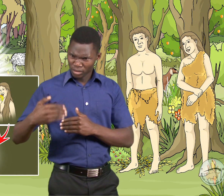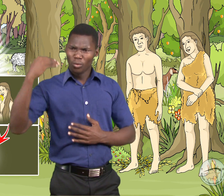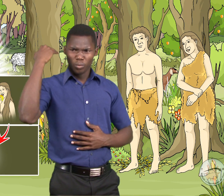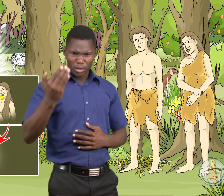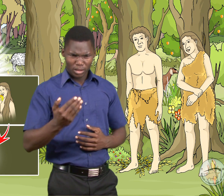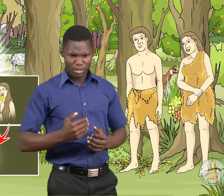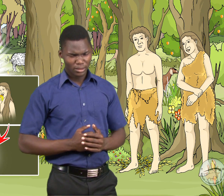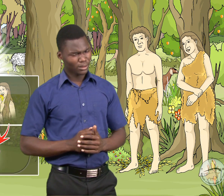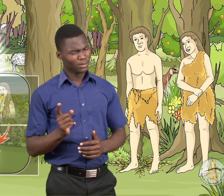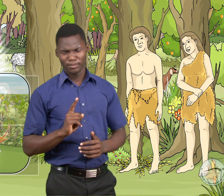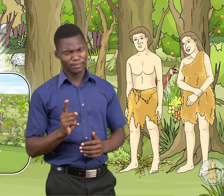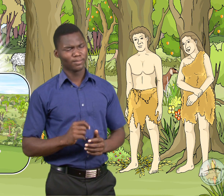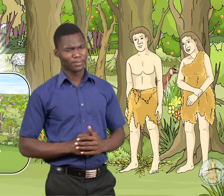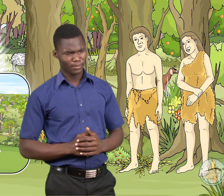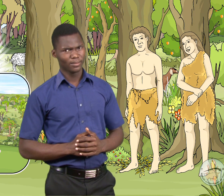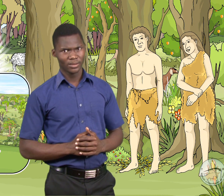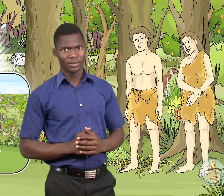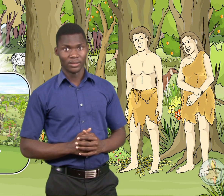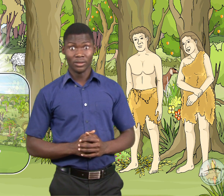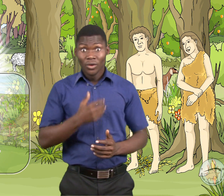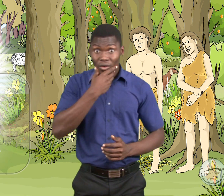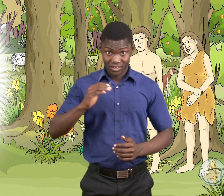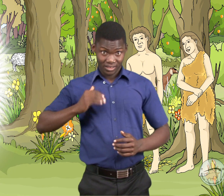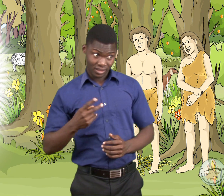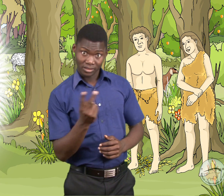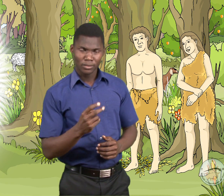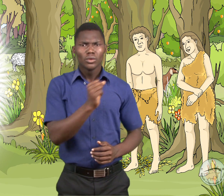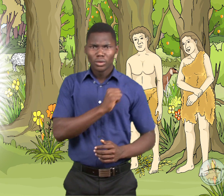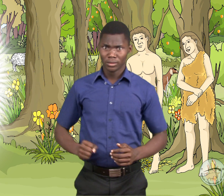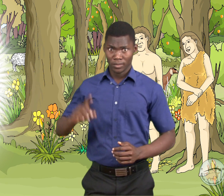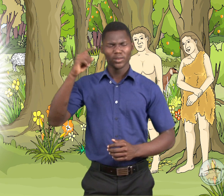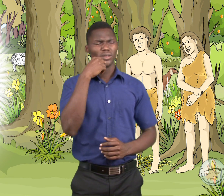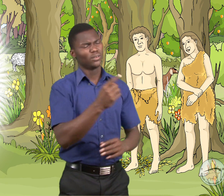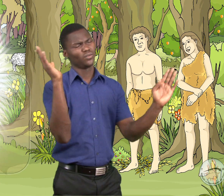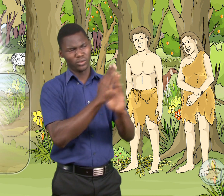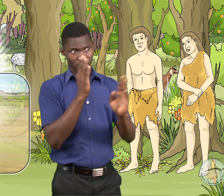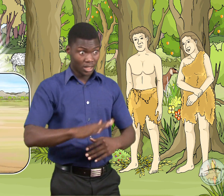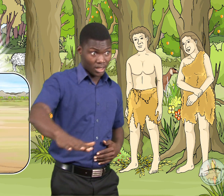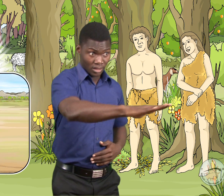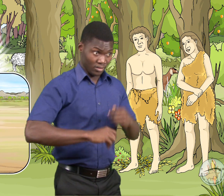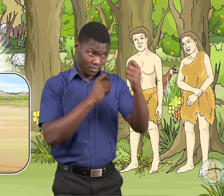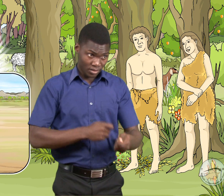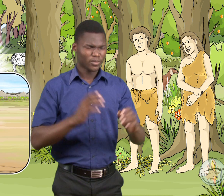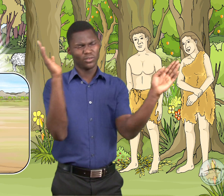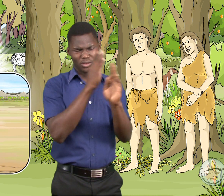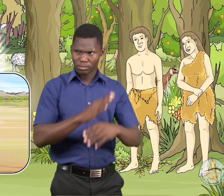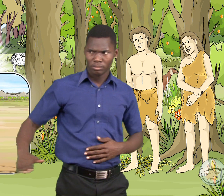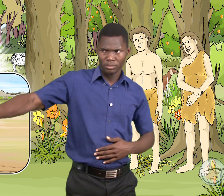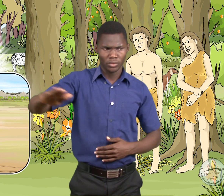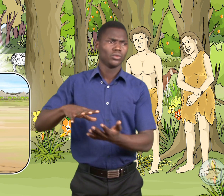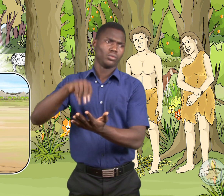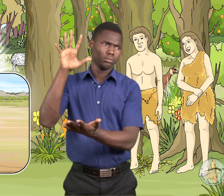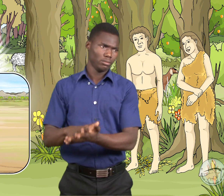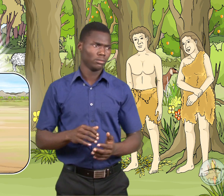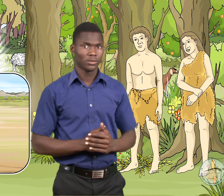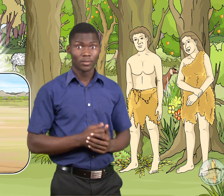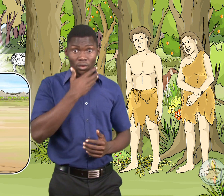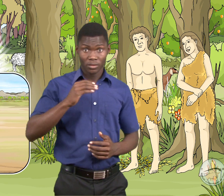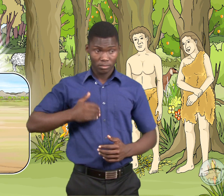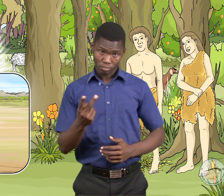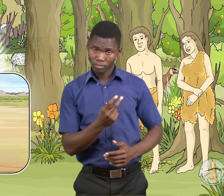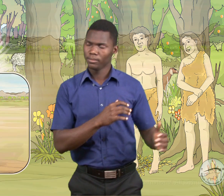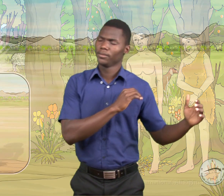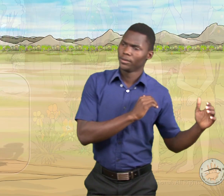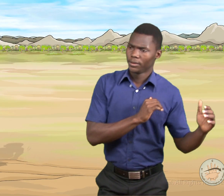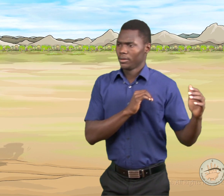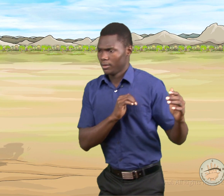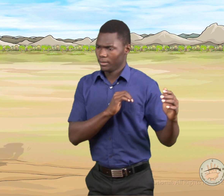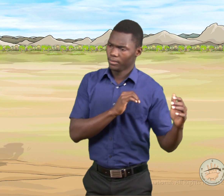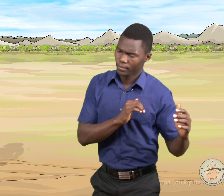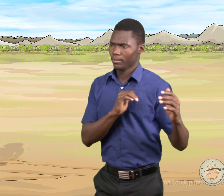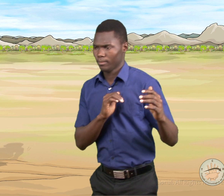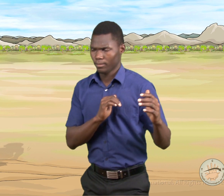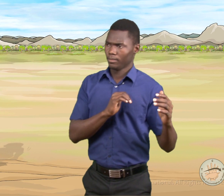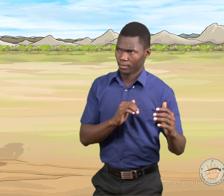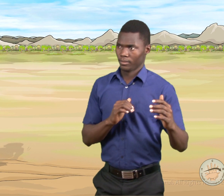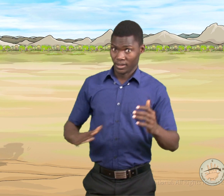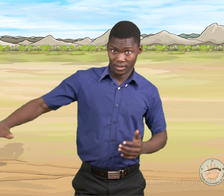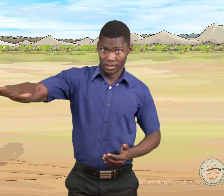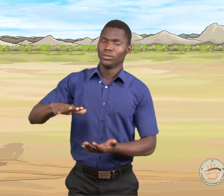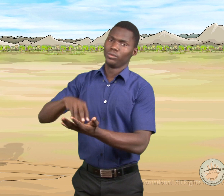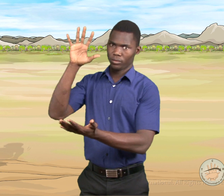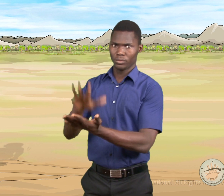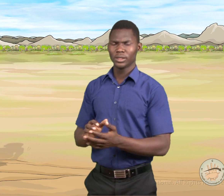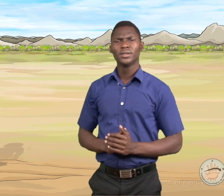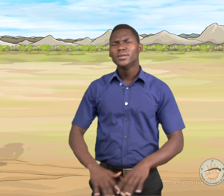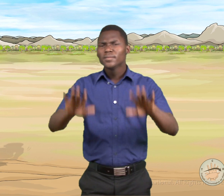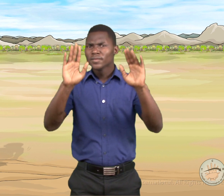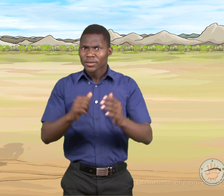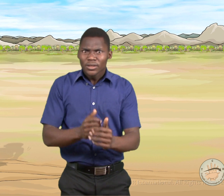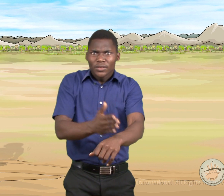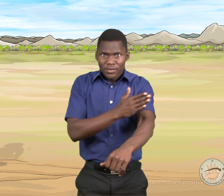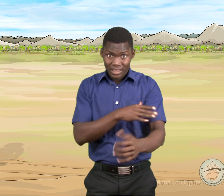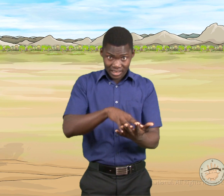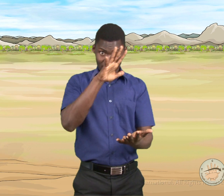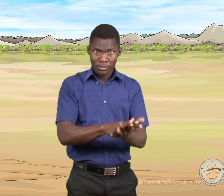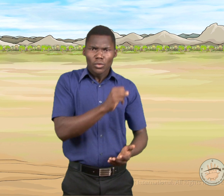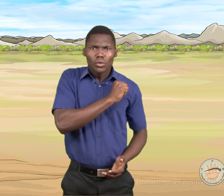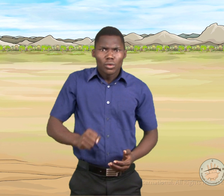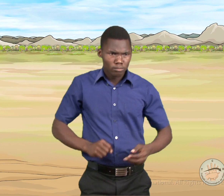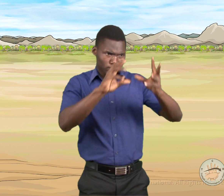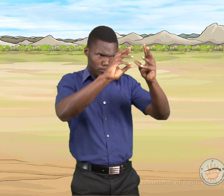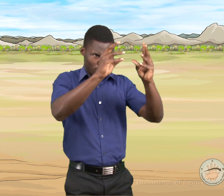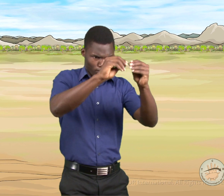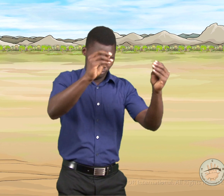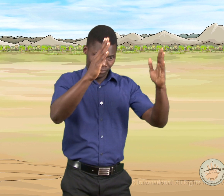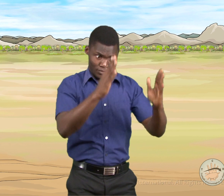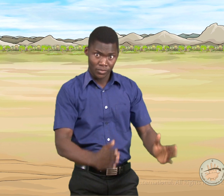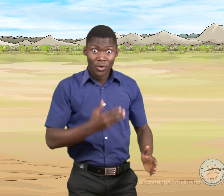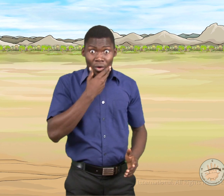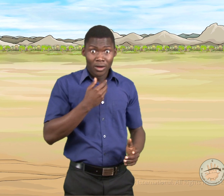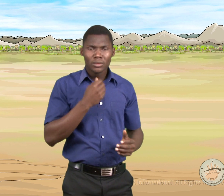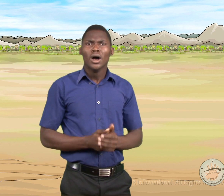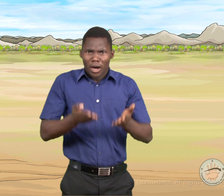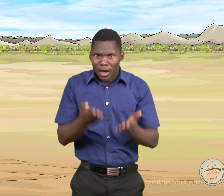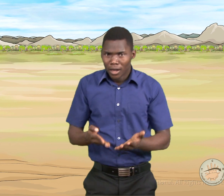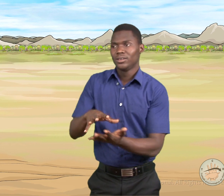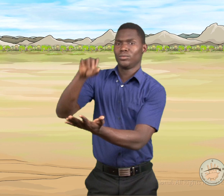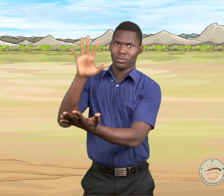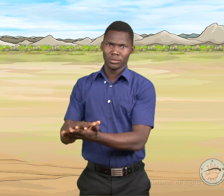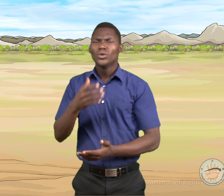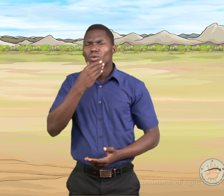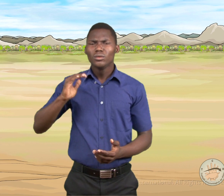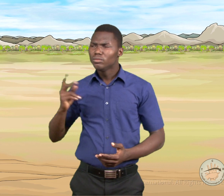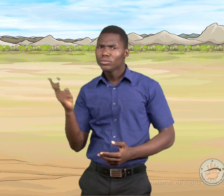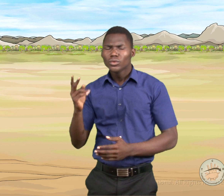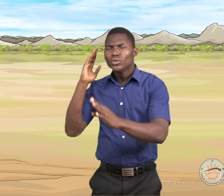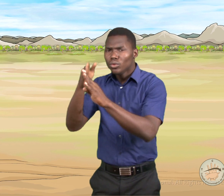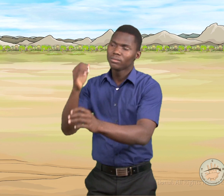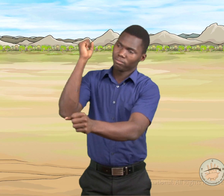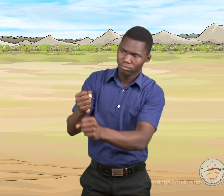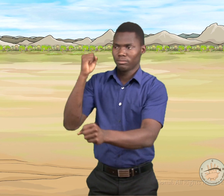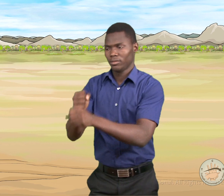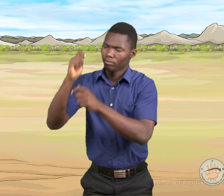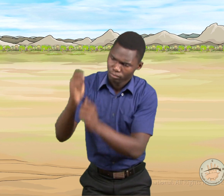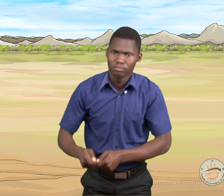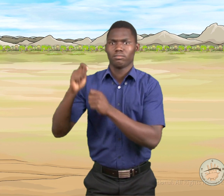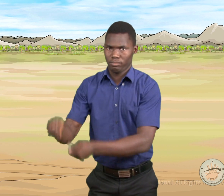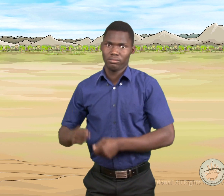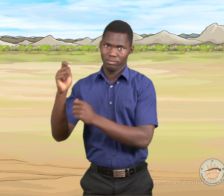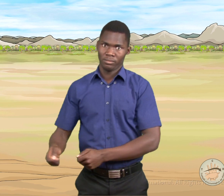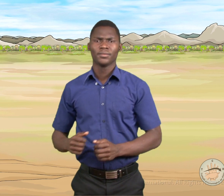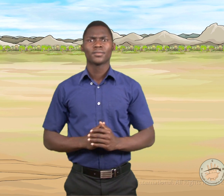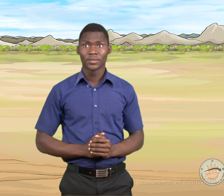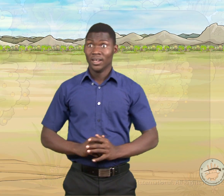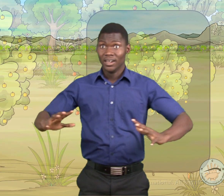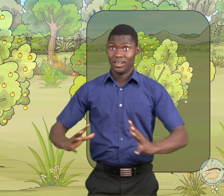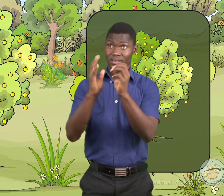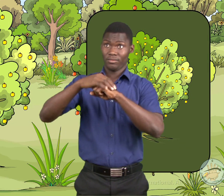Therefore the LORD God banished him from the Garden of Eden to work the ground from which he had been taken.